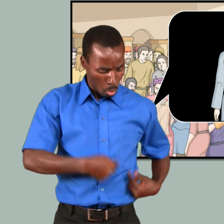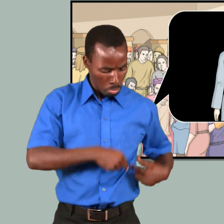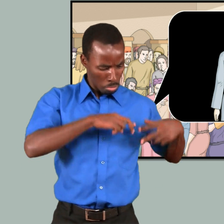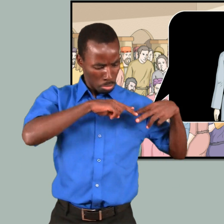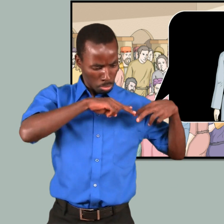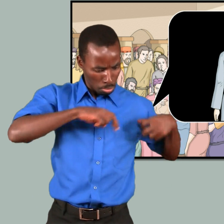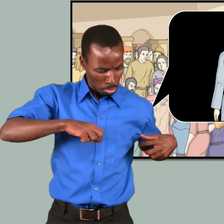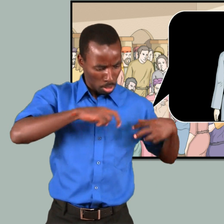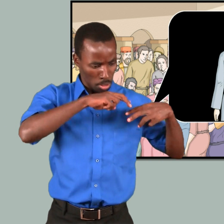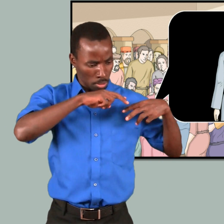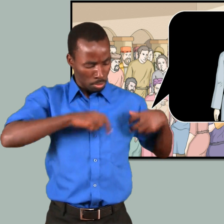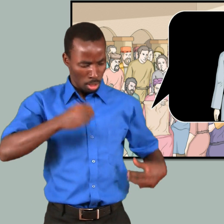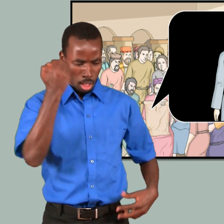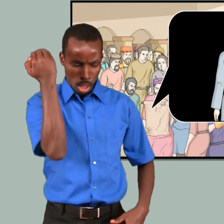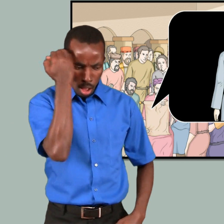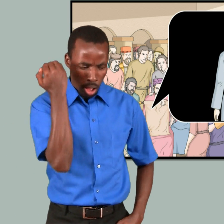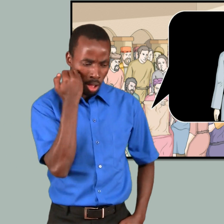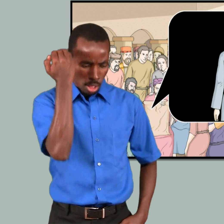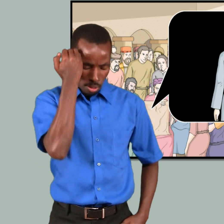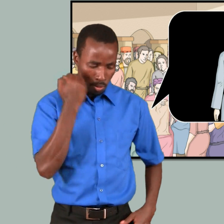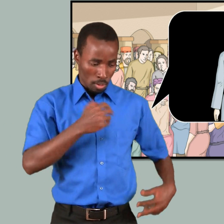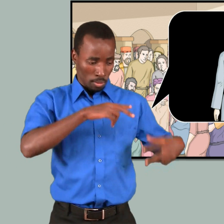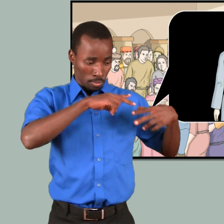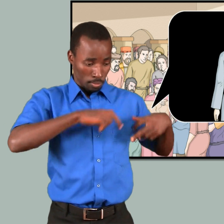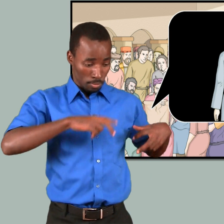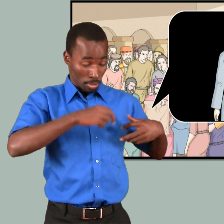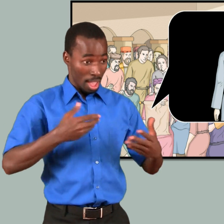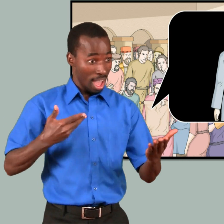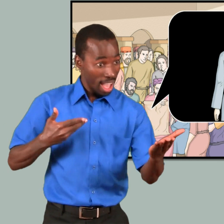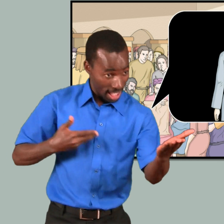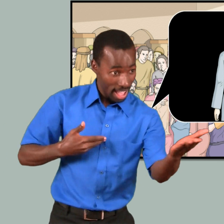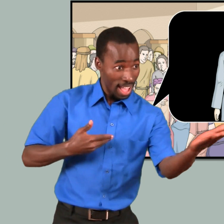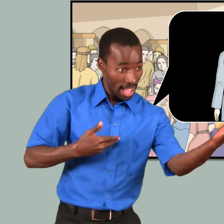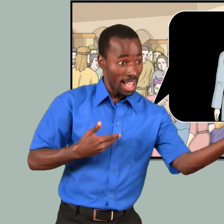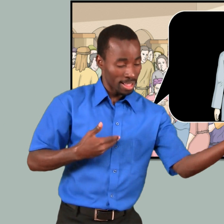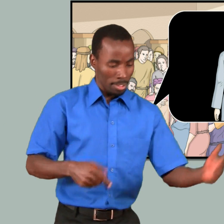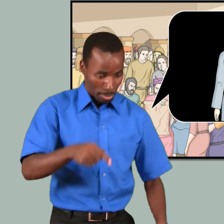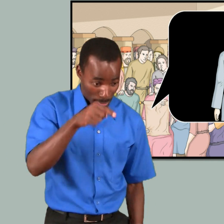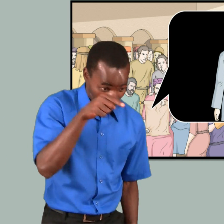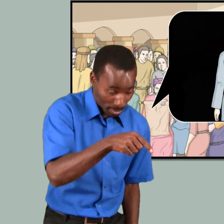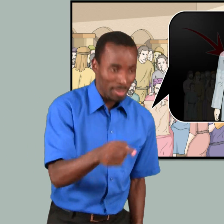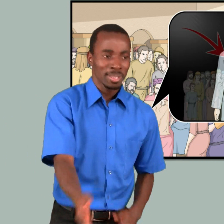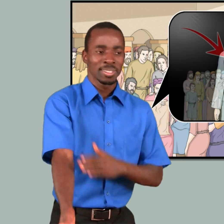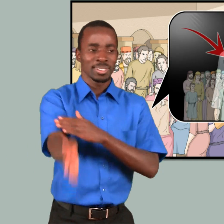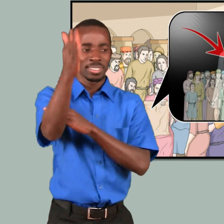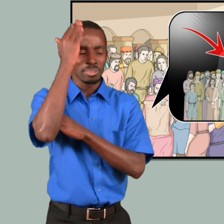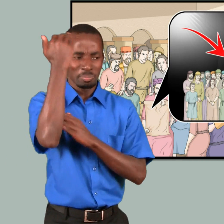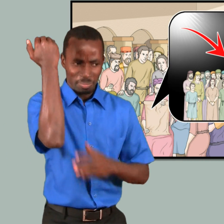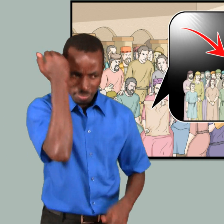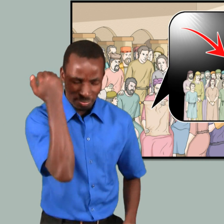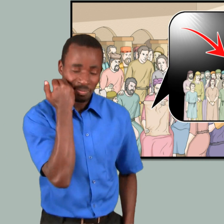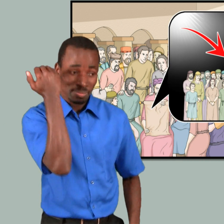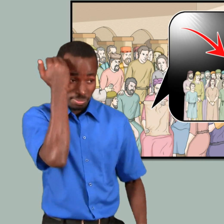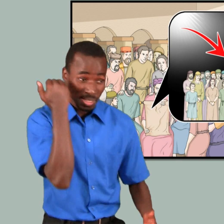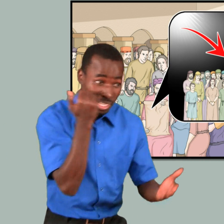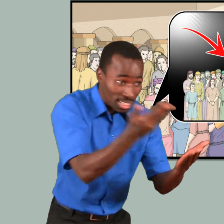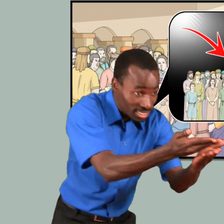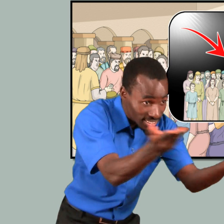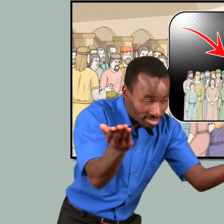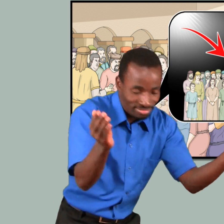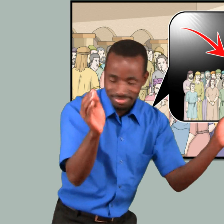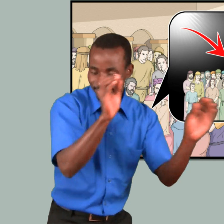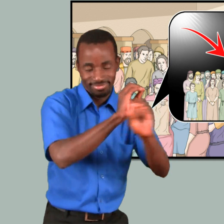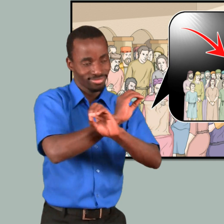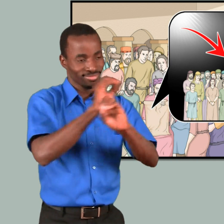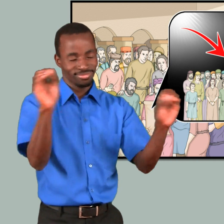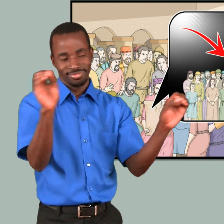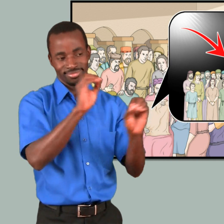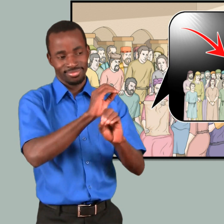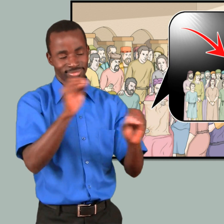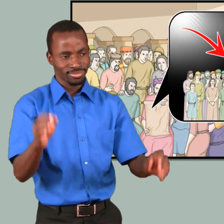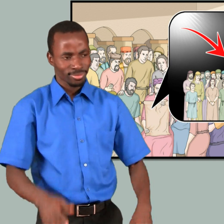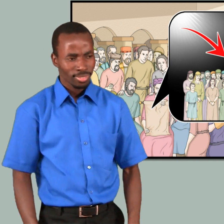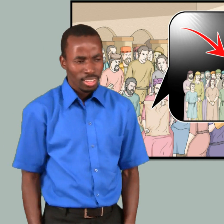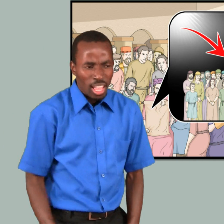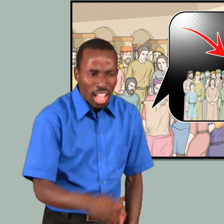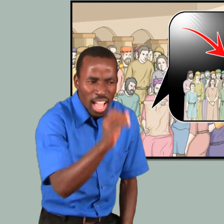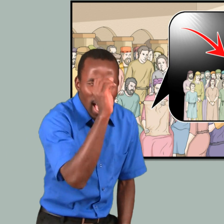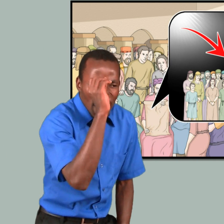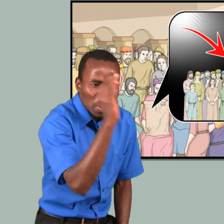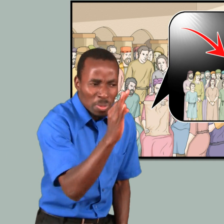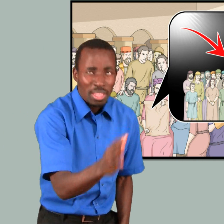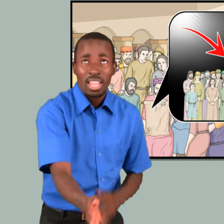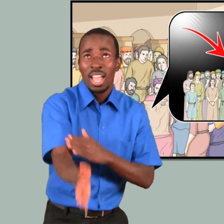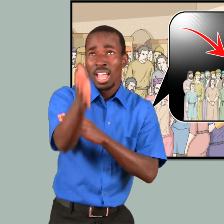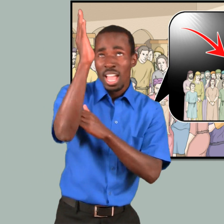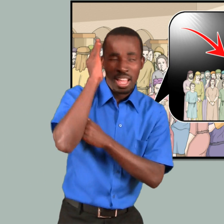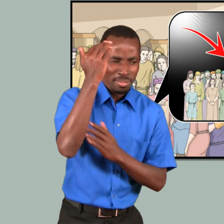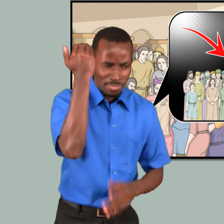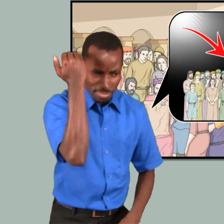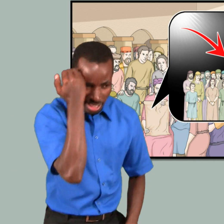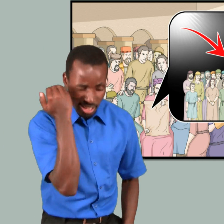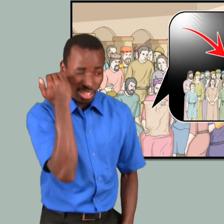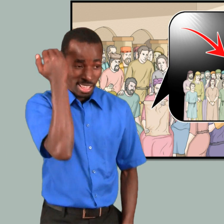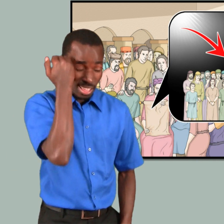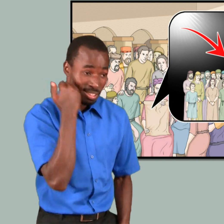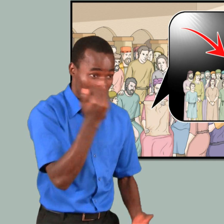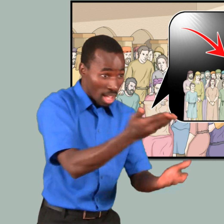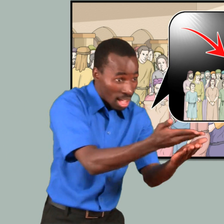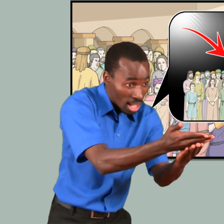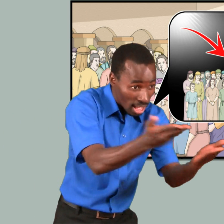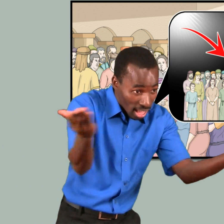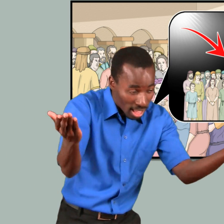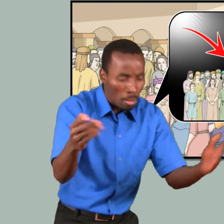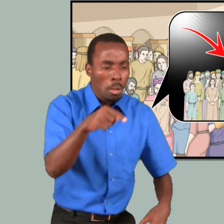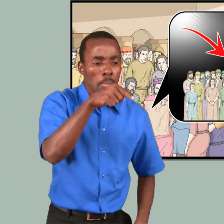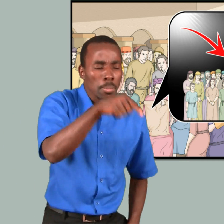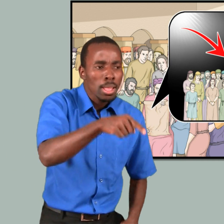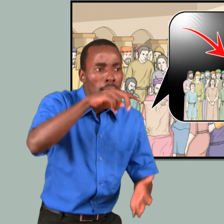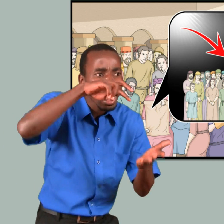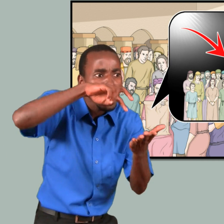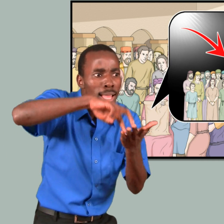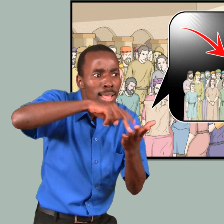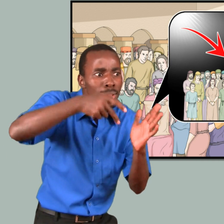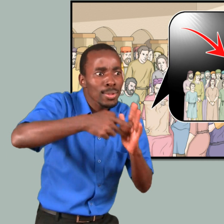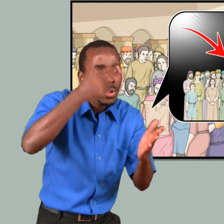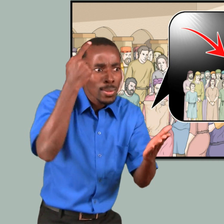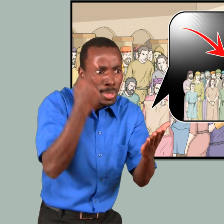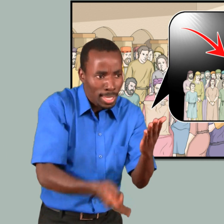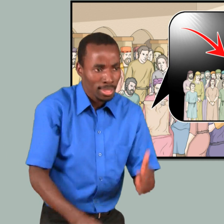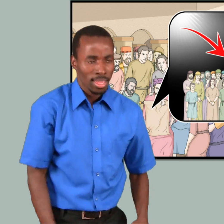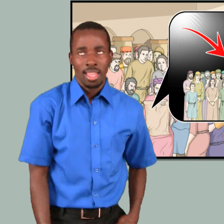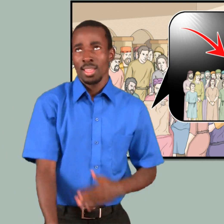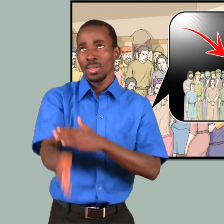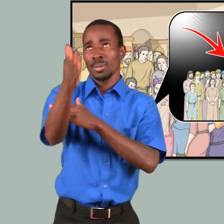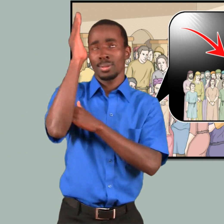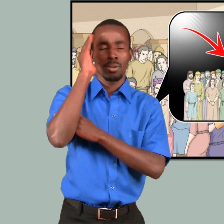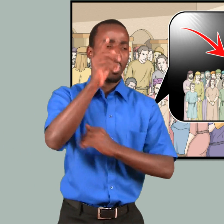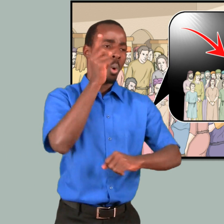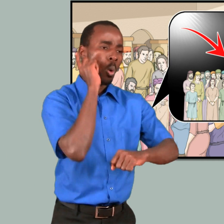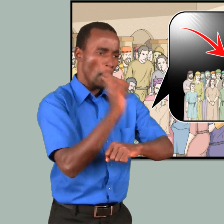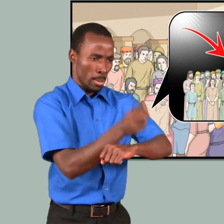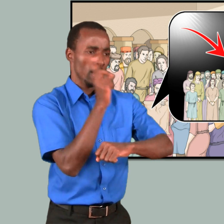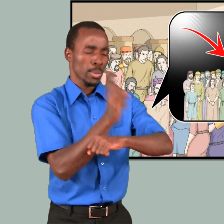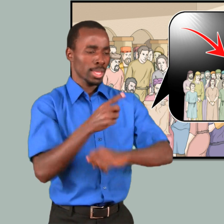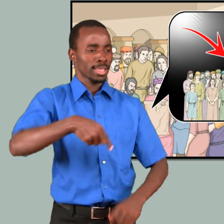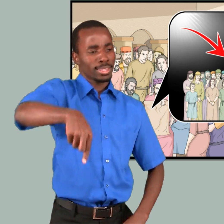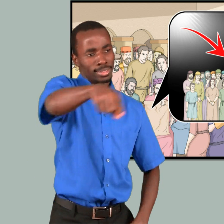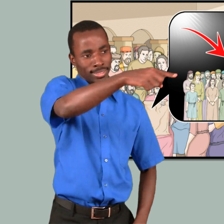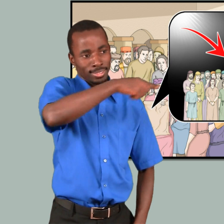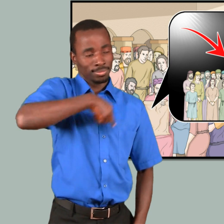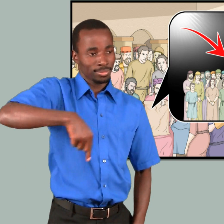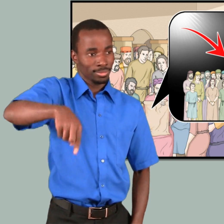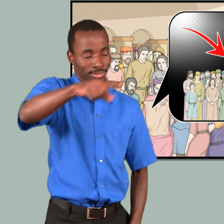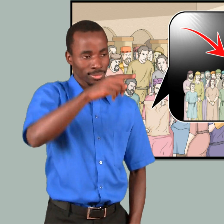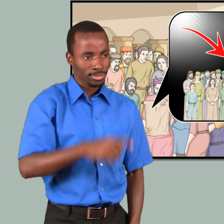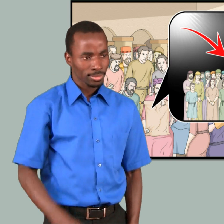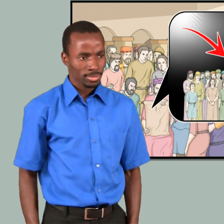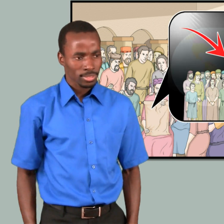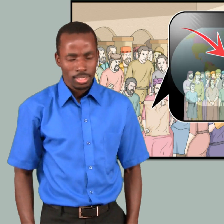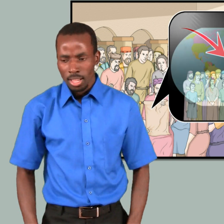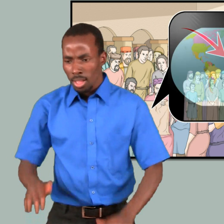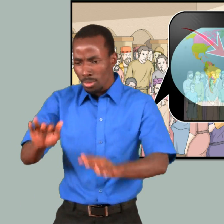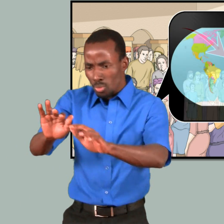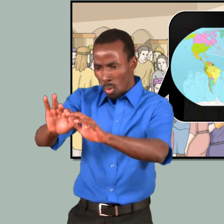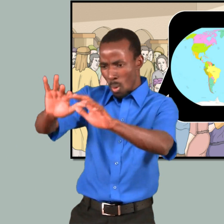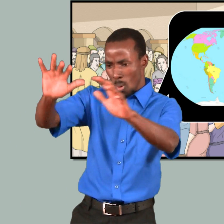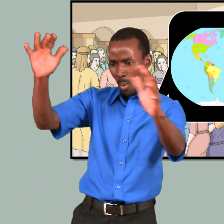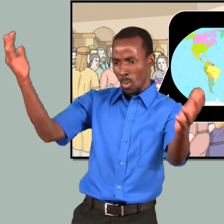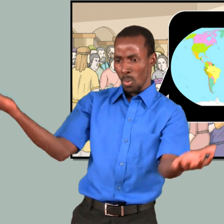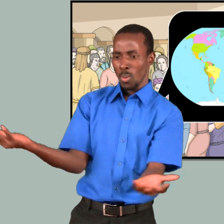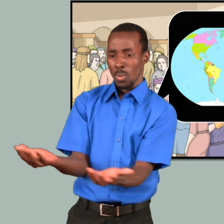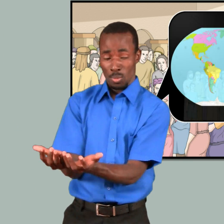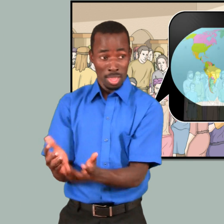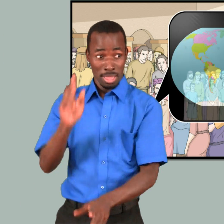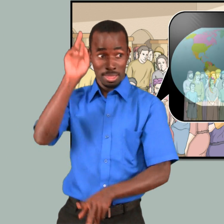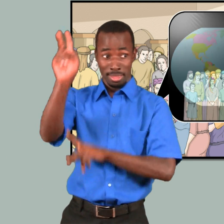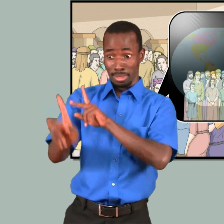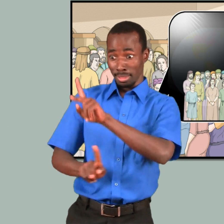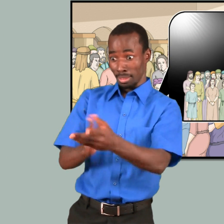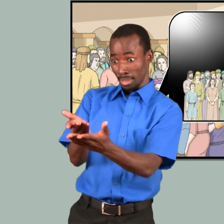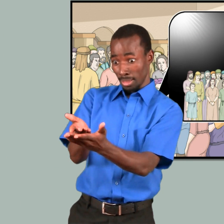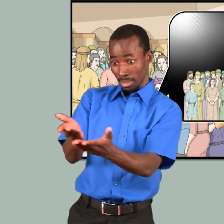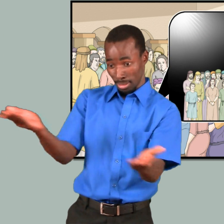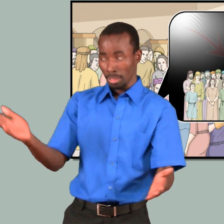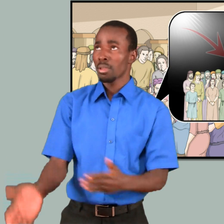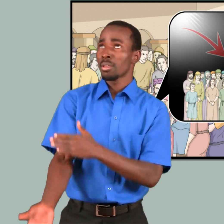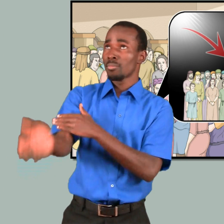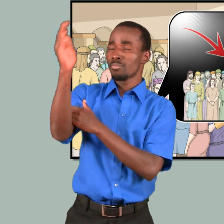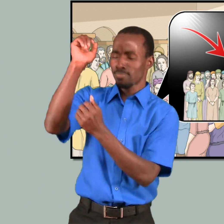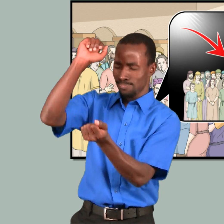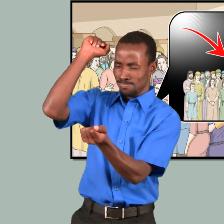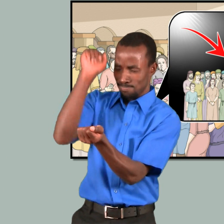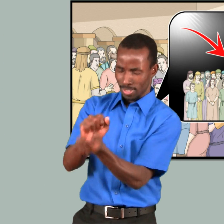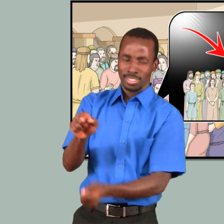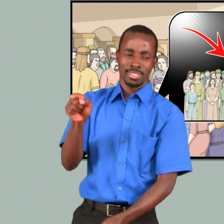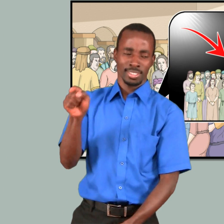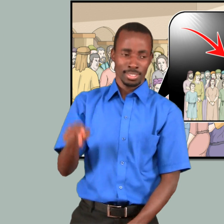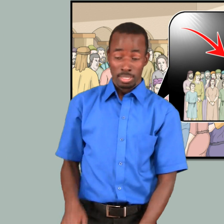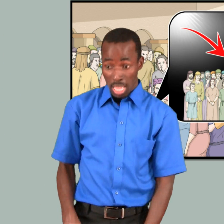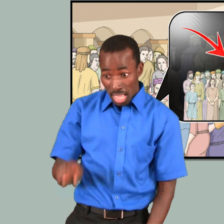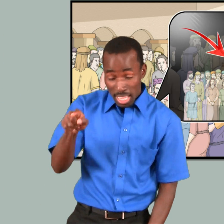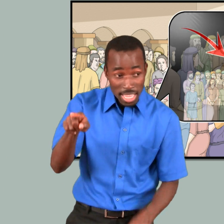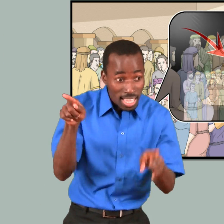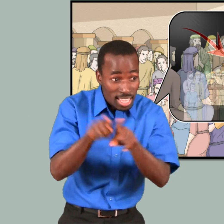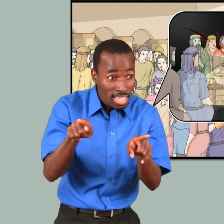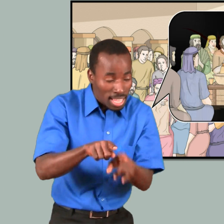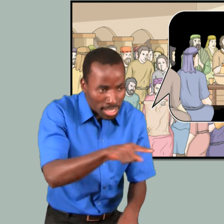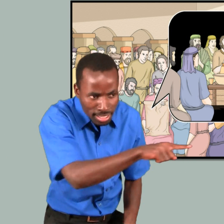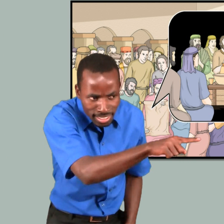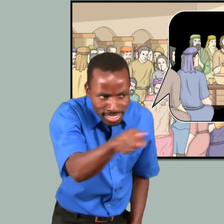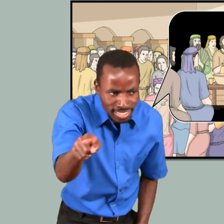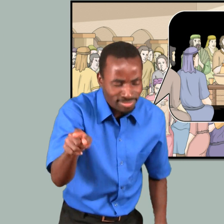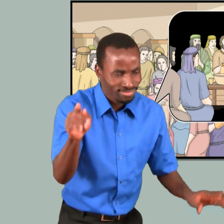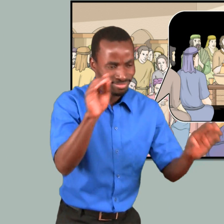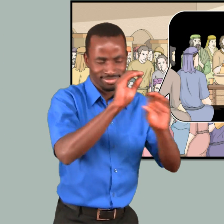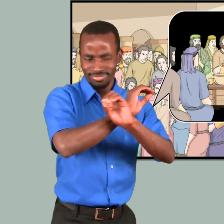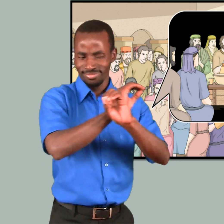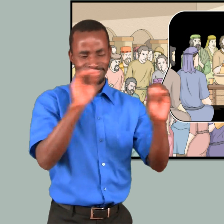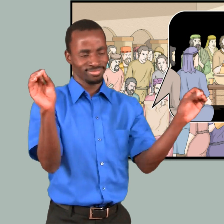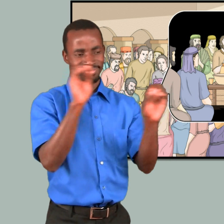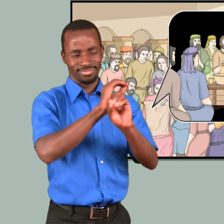But when we are judged by the Lord, we are being disciplined so that we will not be condemned with the world.